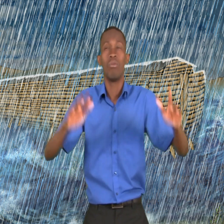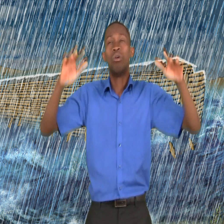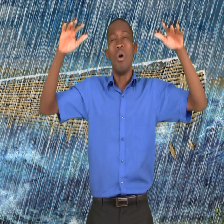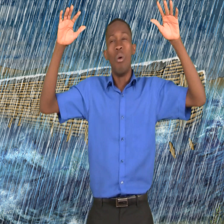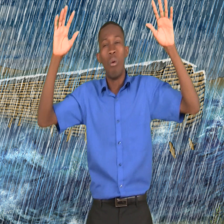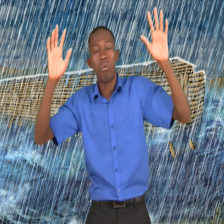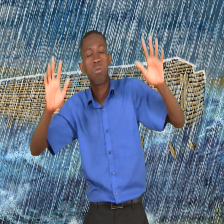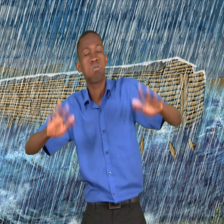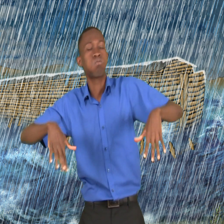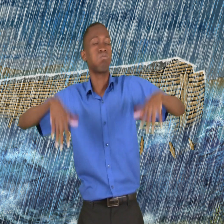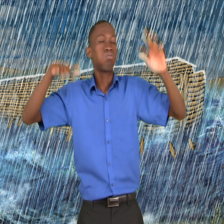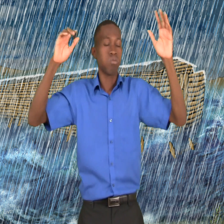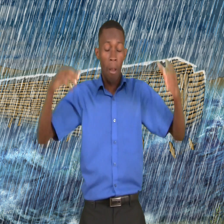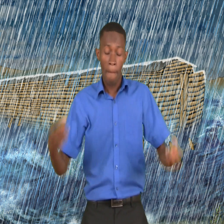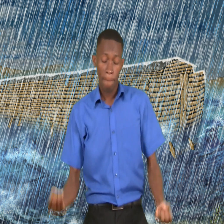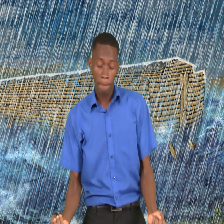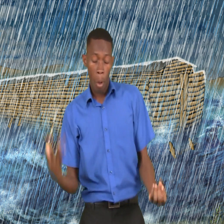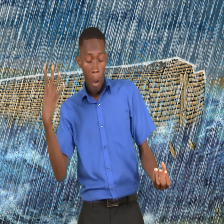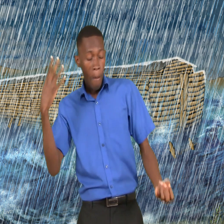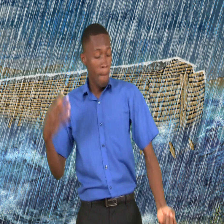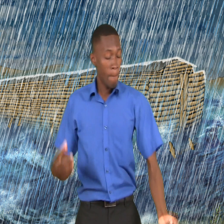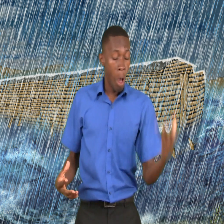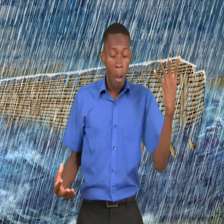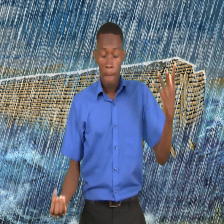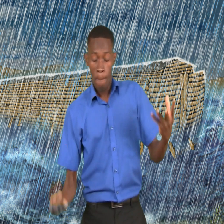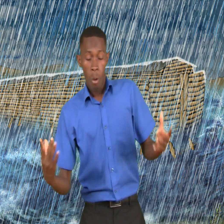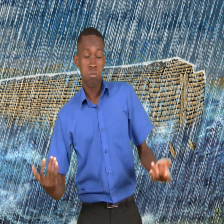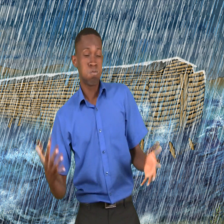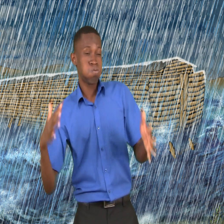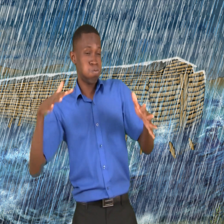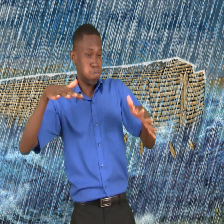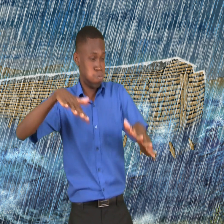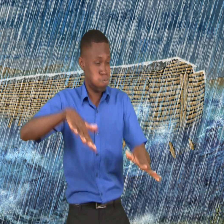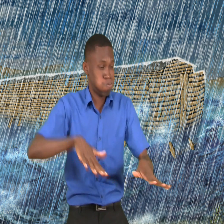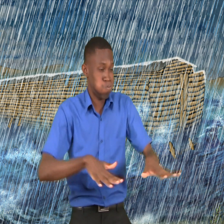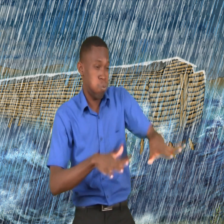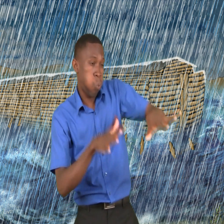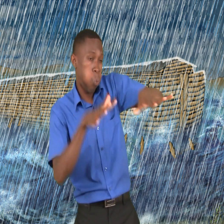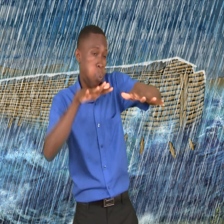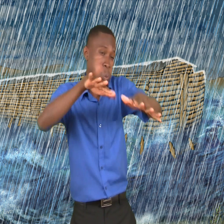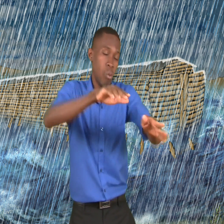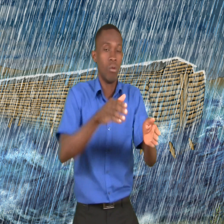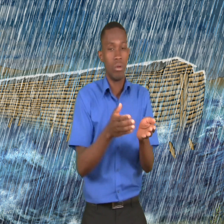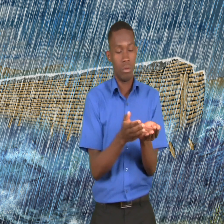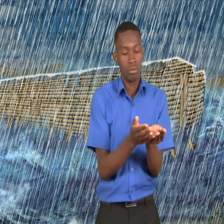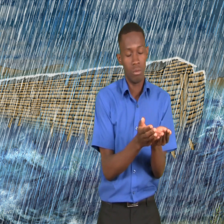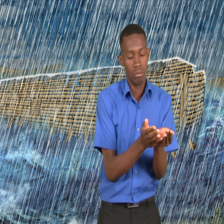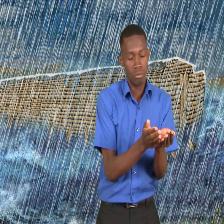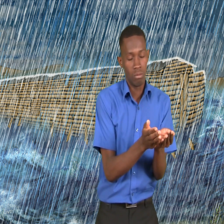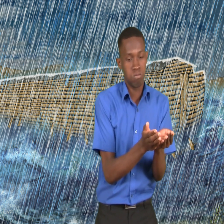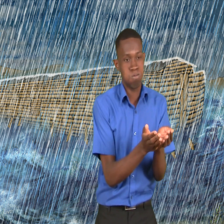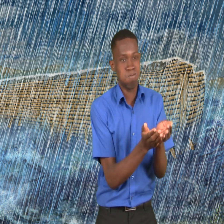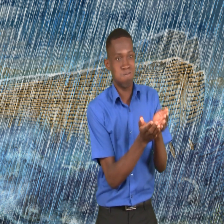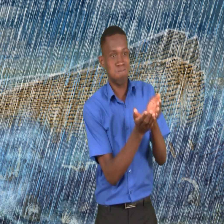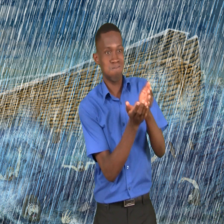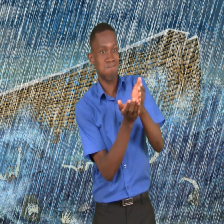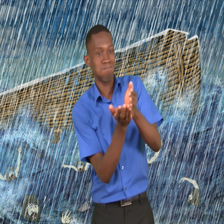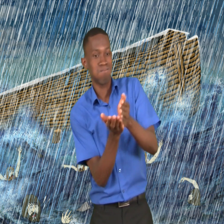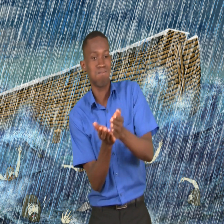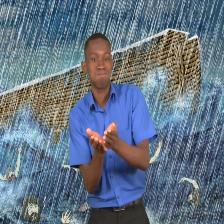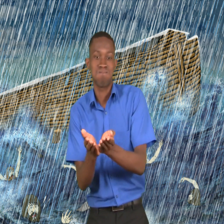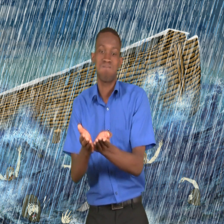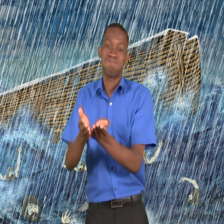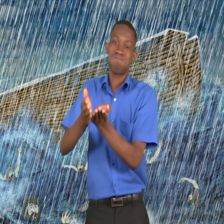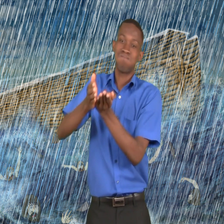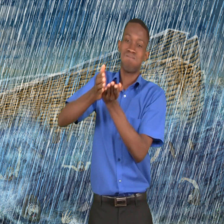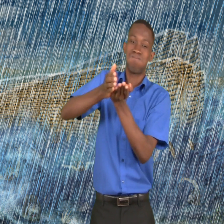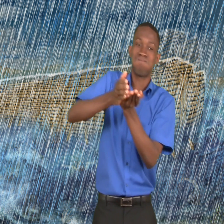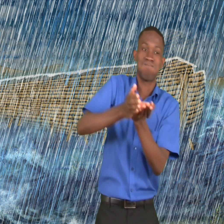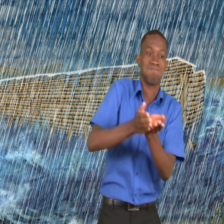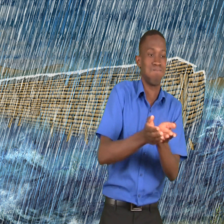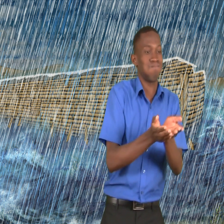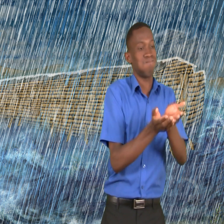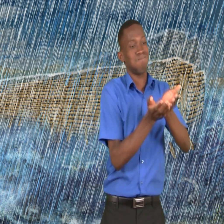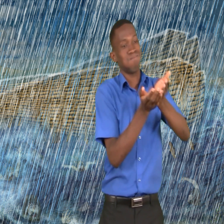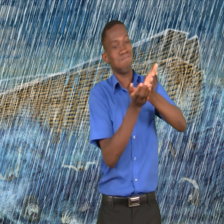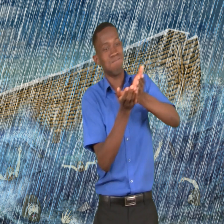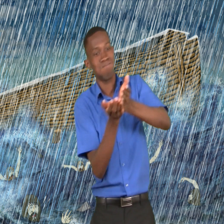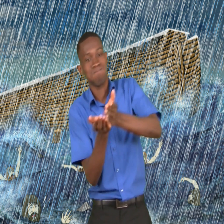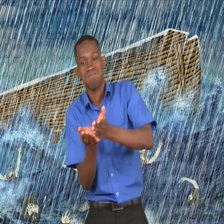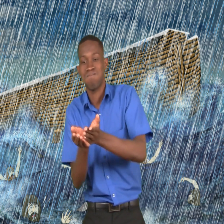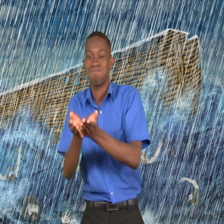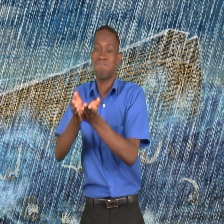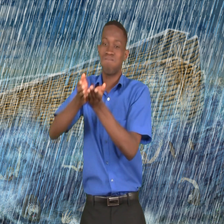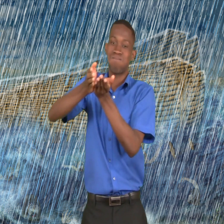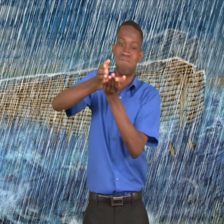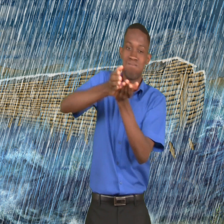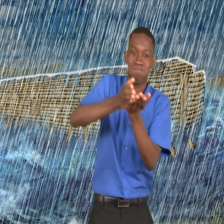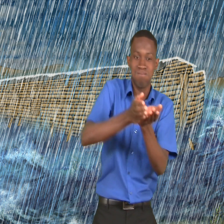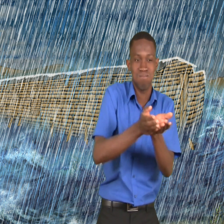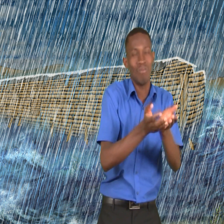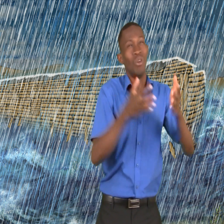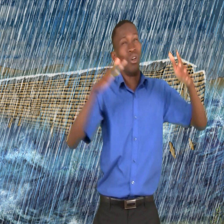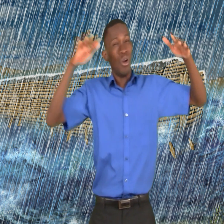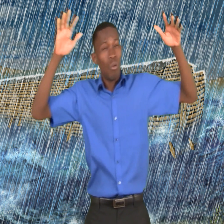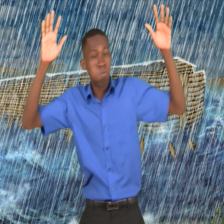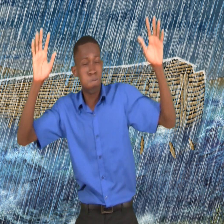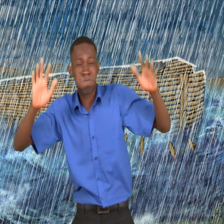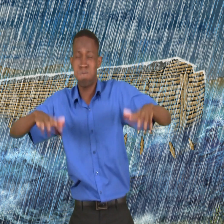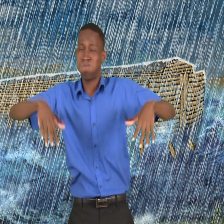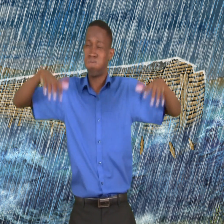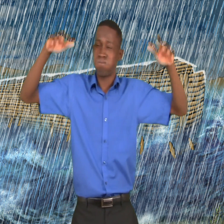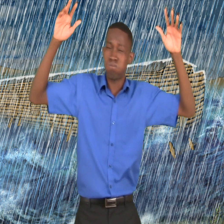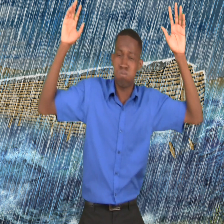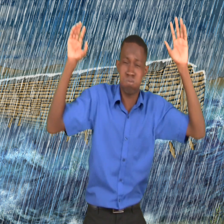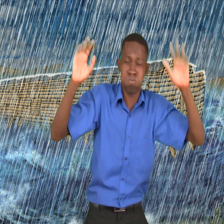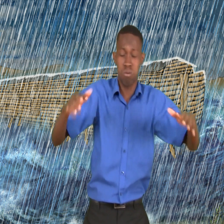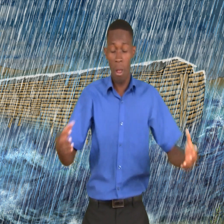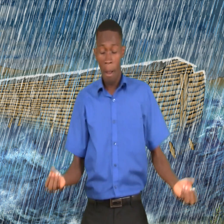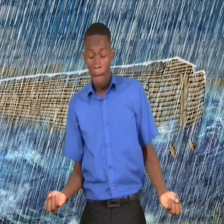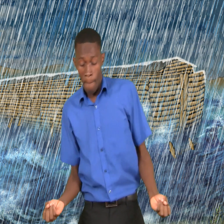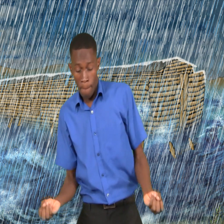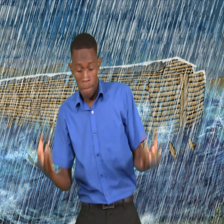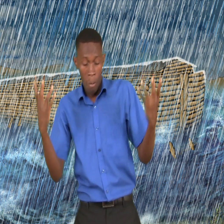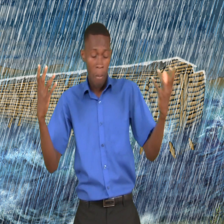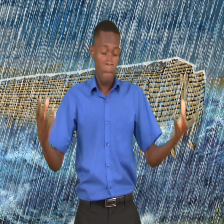And the rain fell upon the earth for forty days and forty nights.